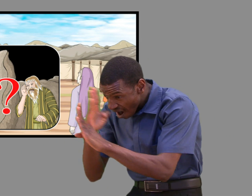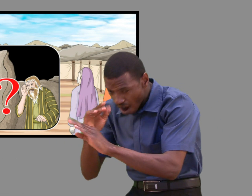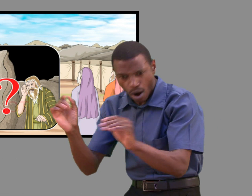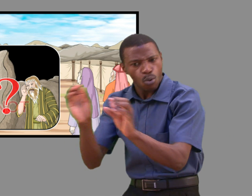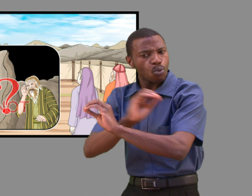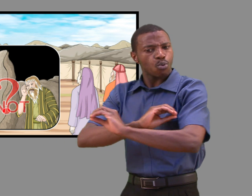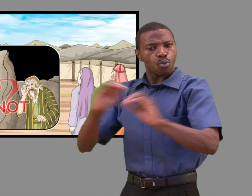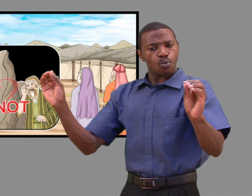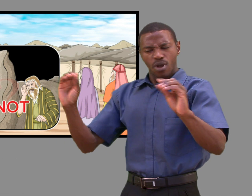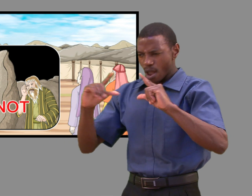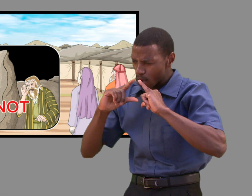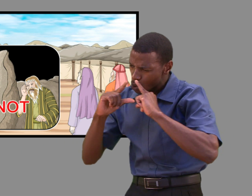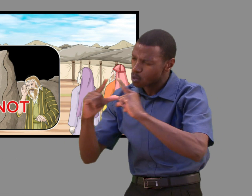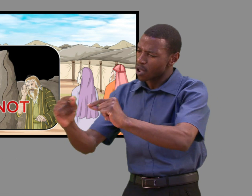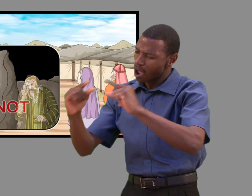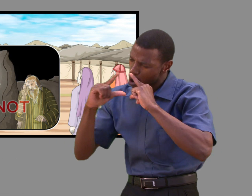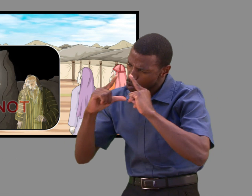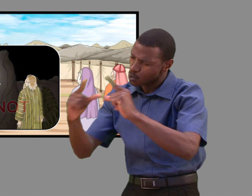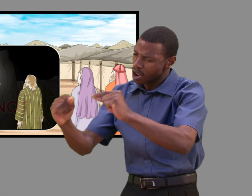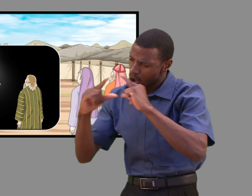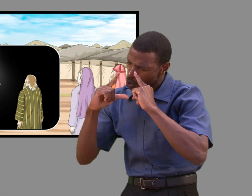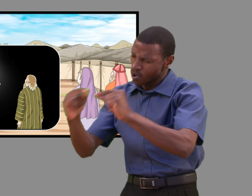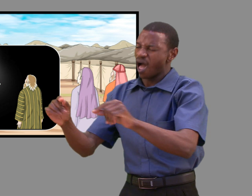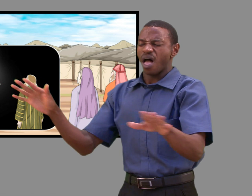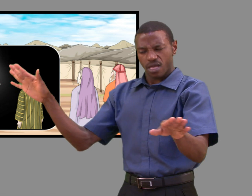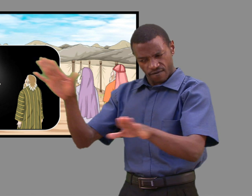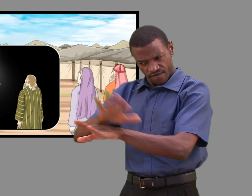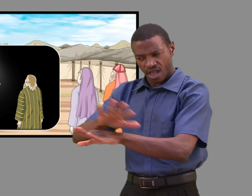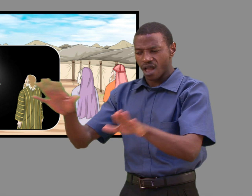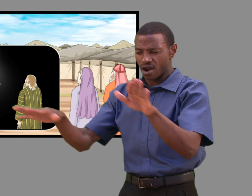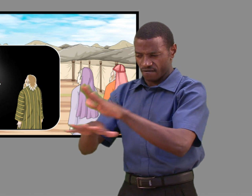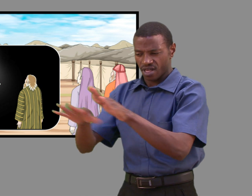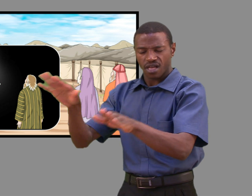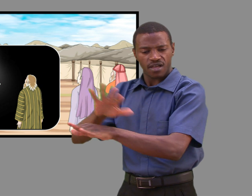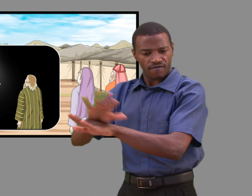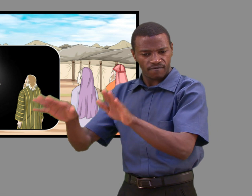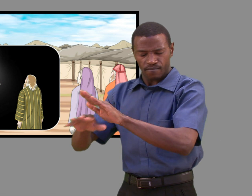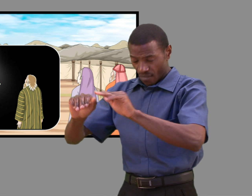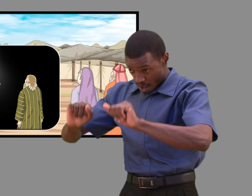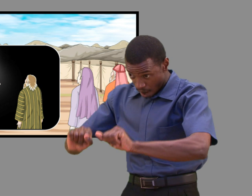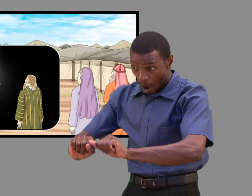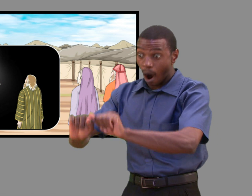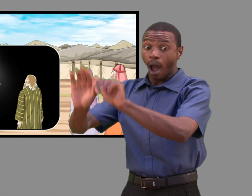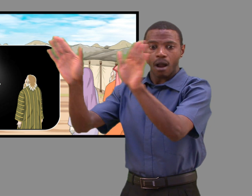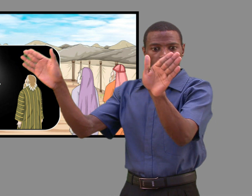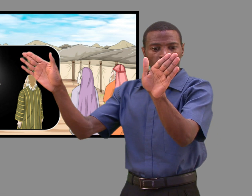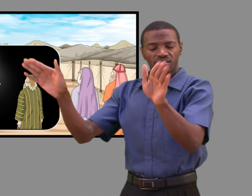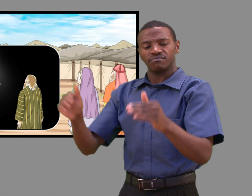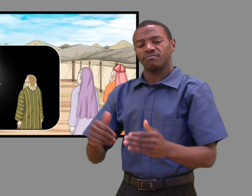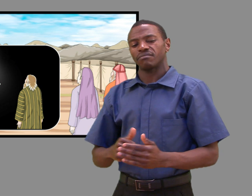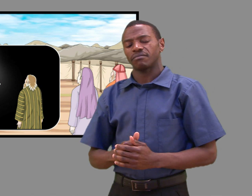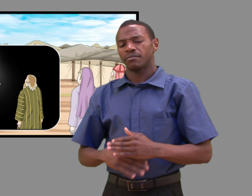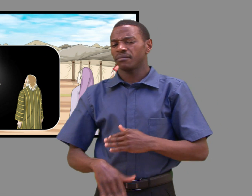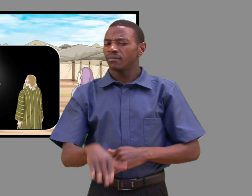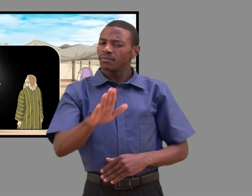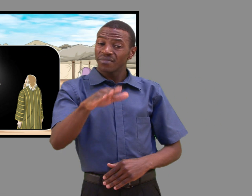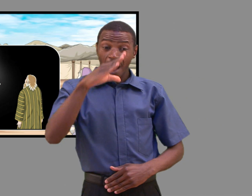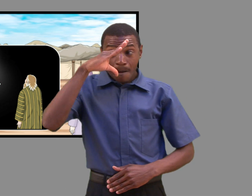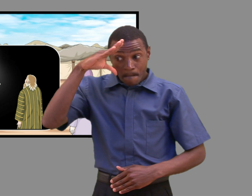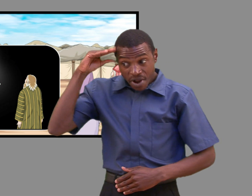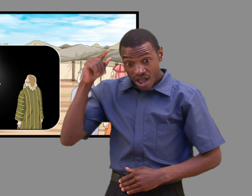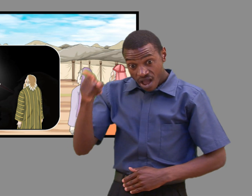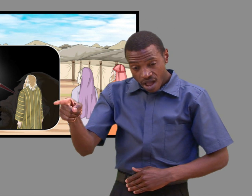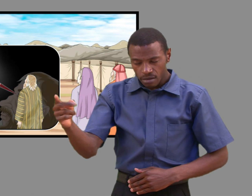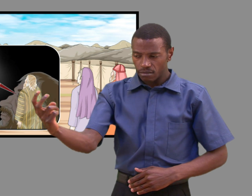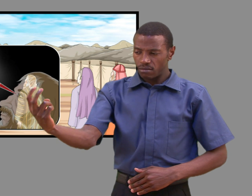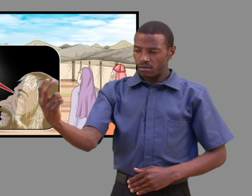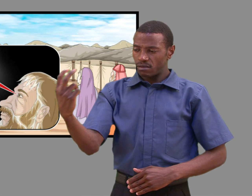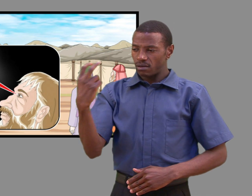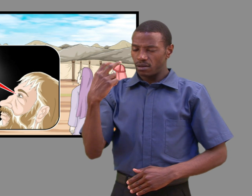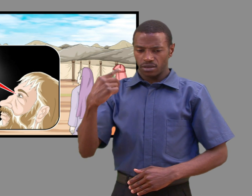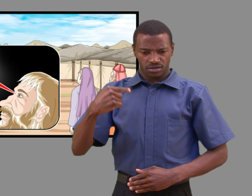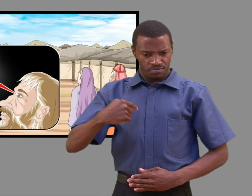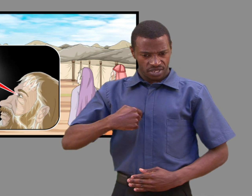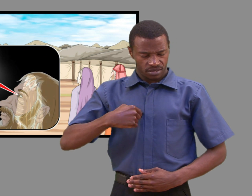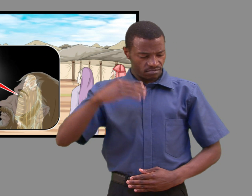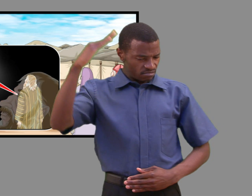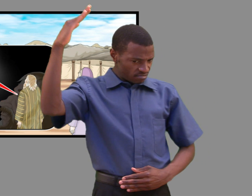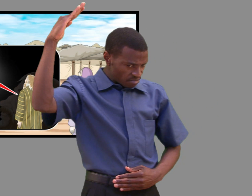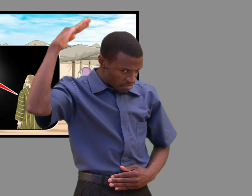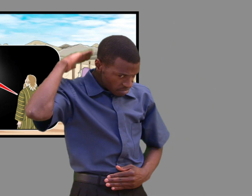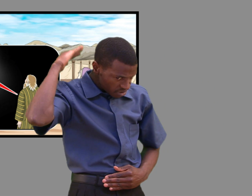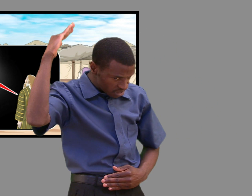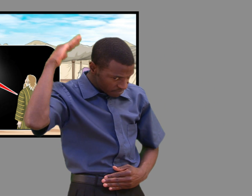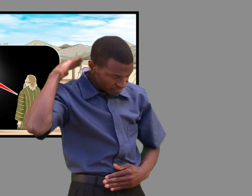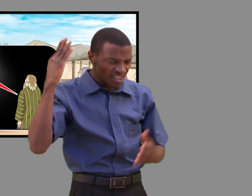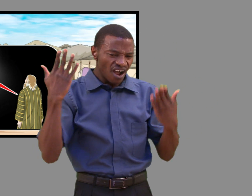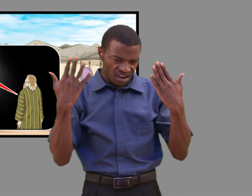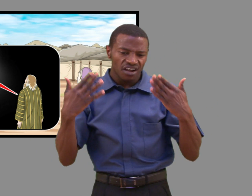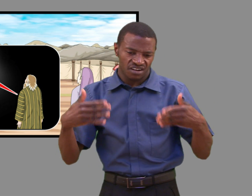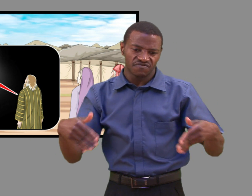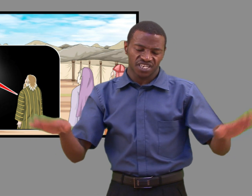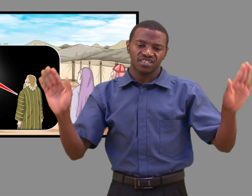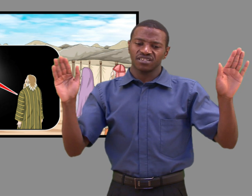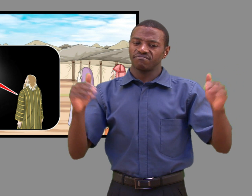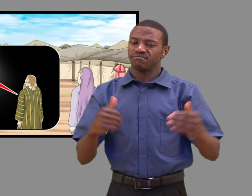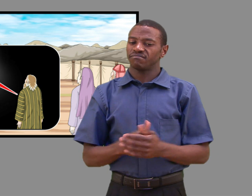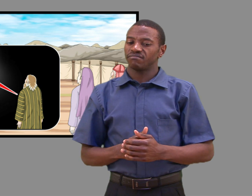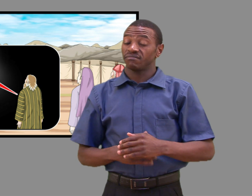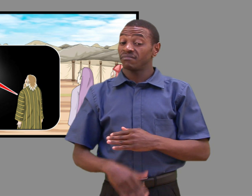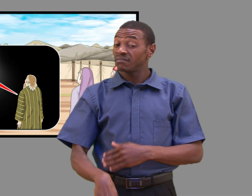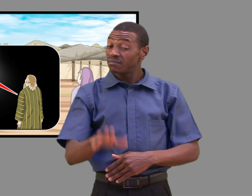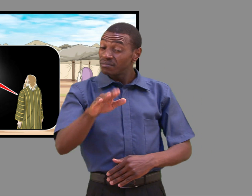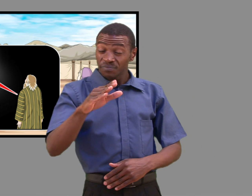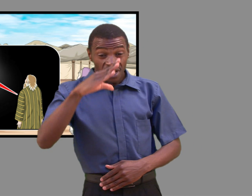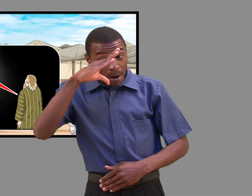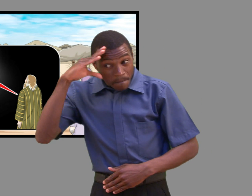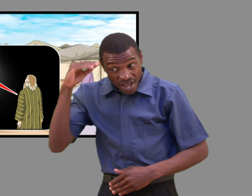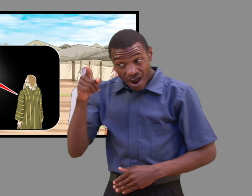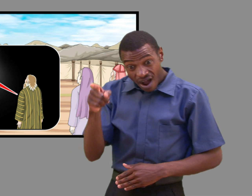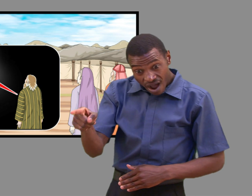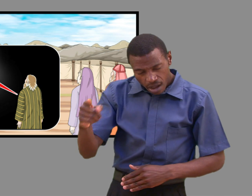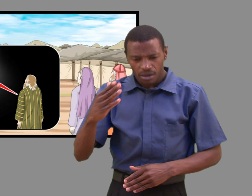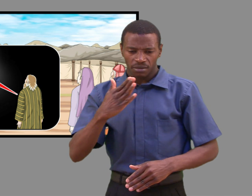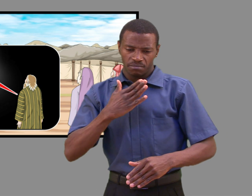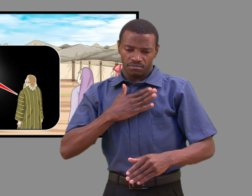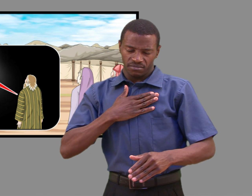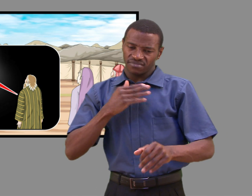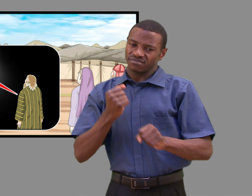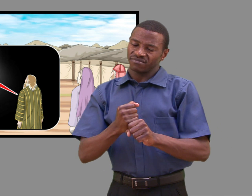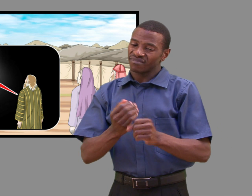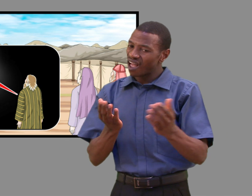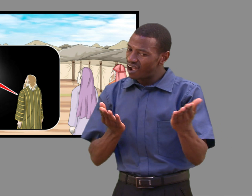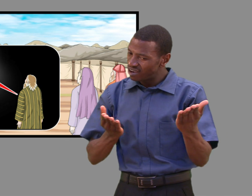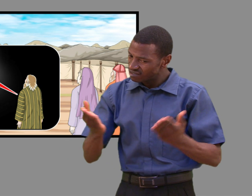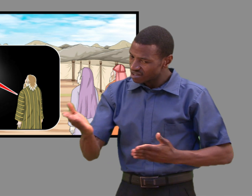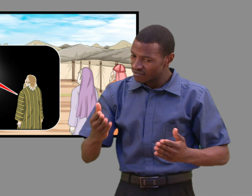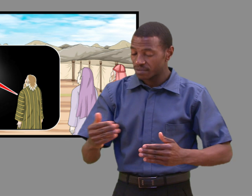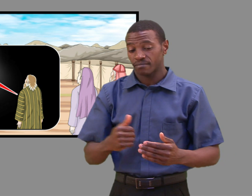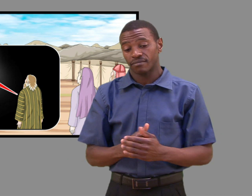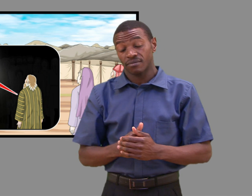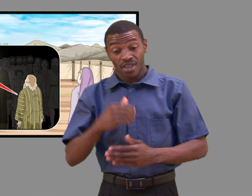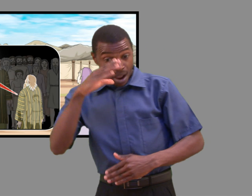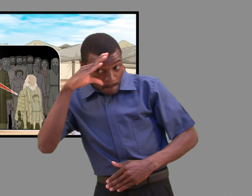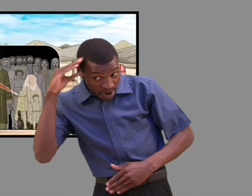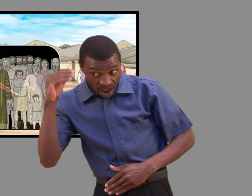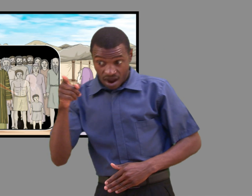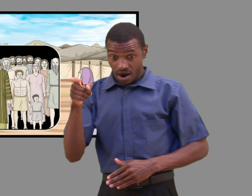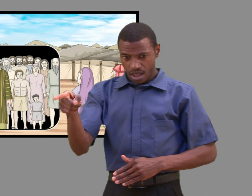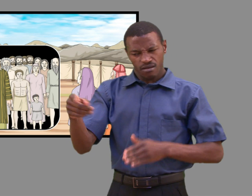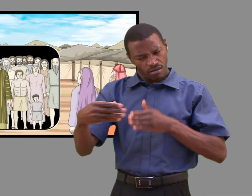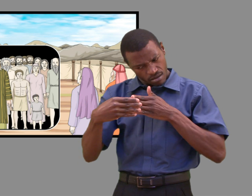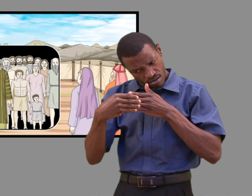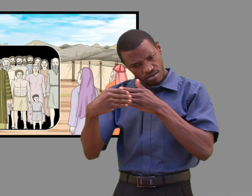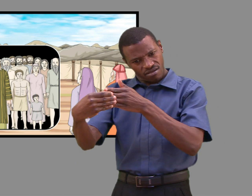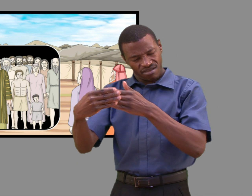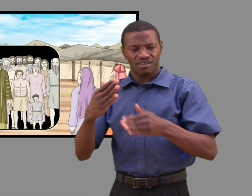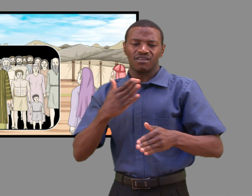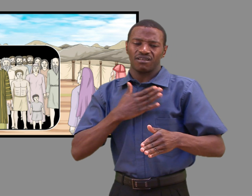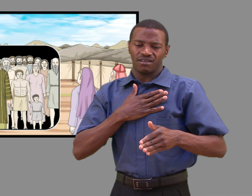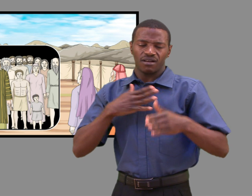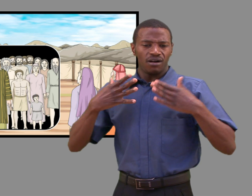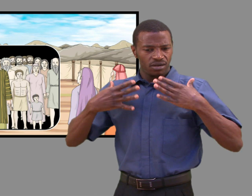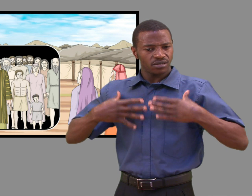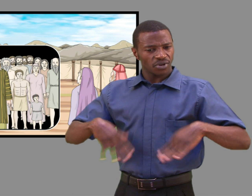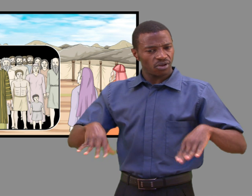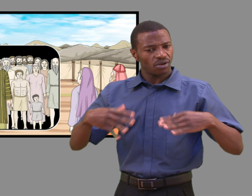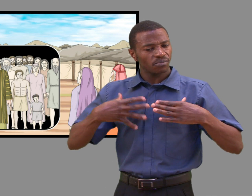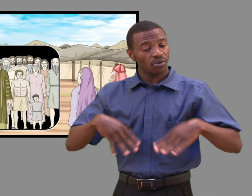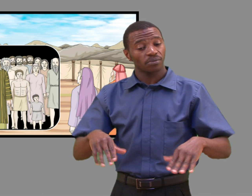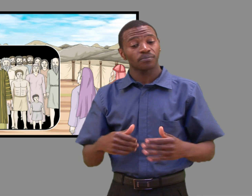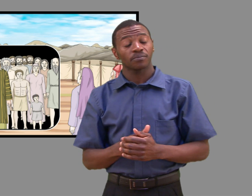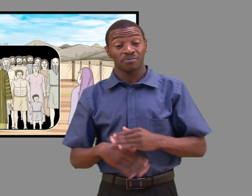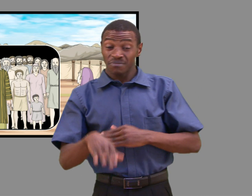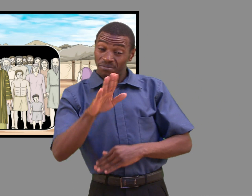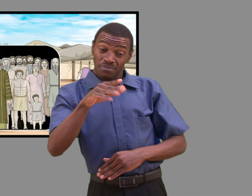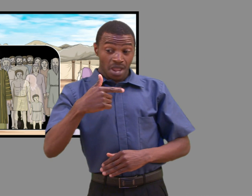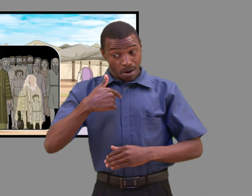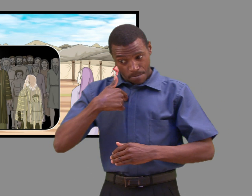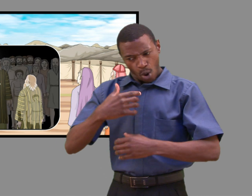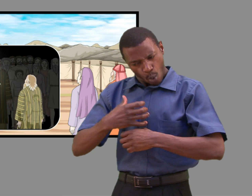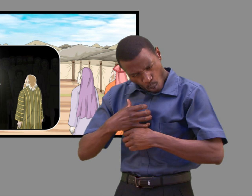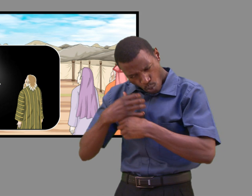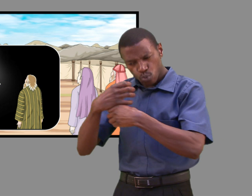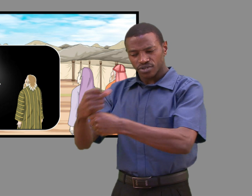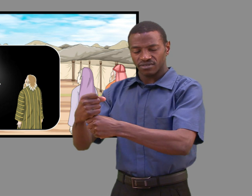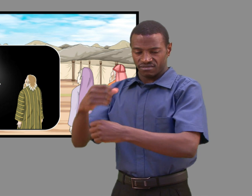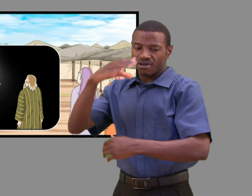I speak with him face to face, clearly and not in riddles;